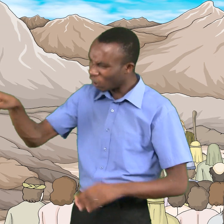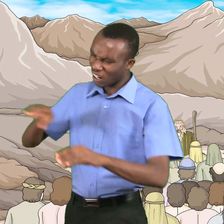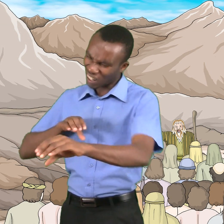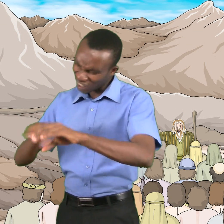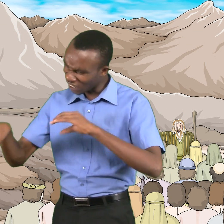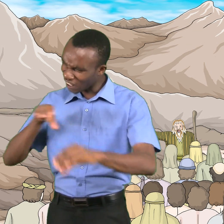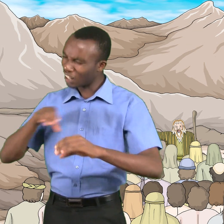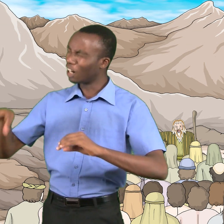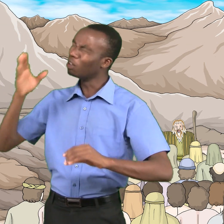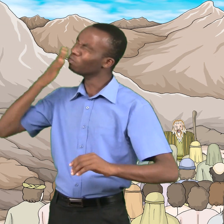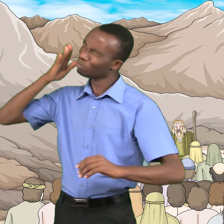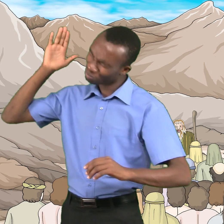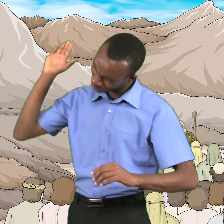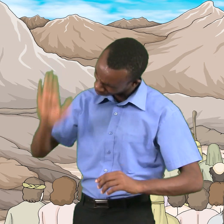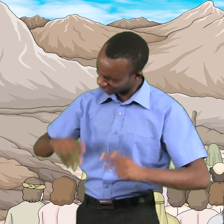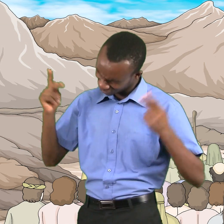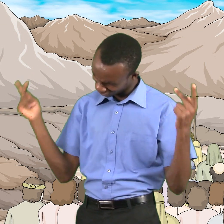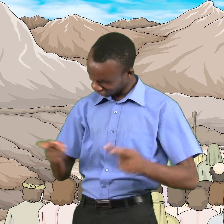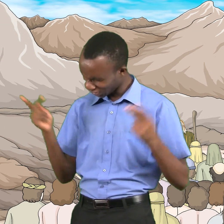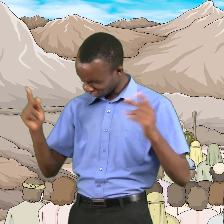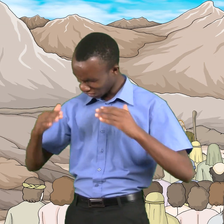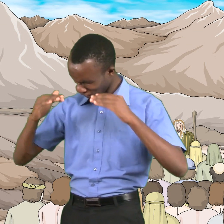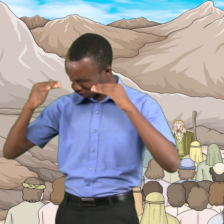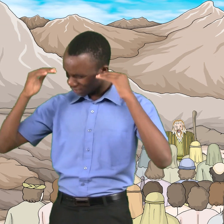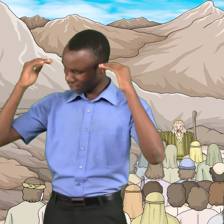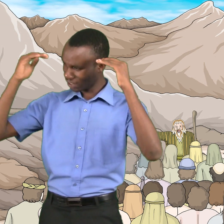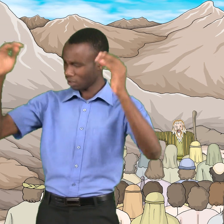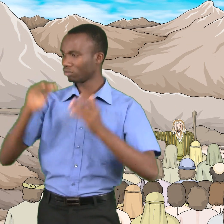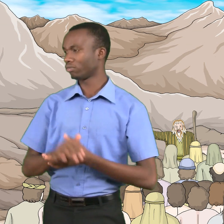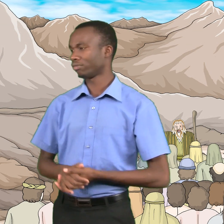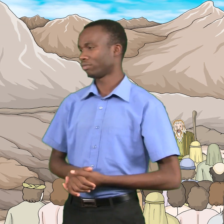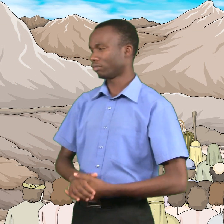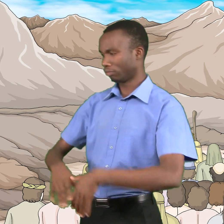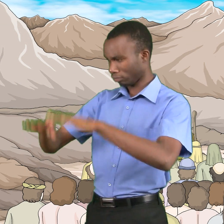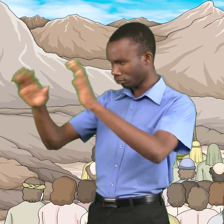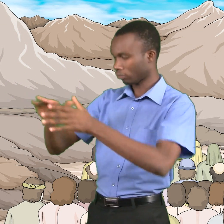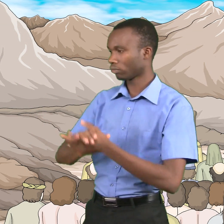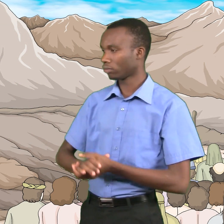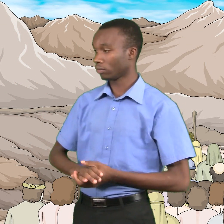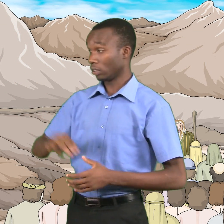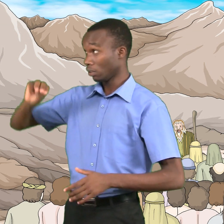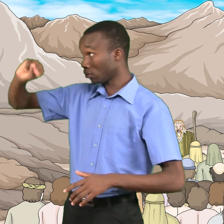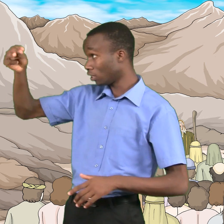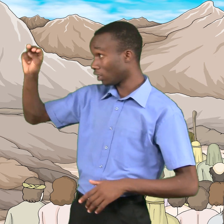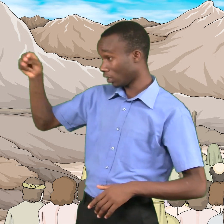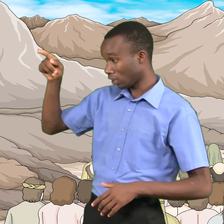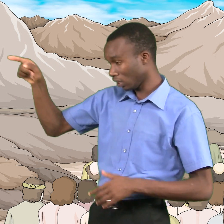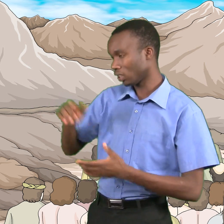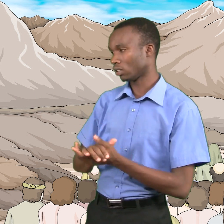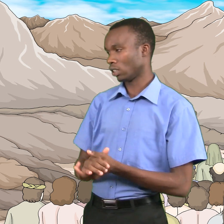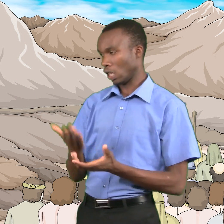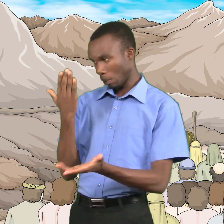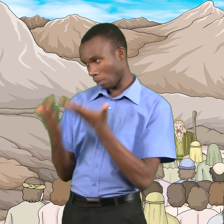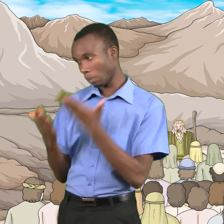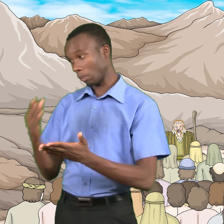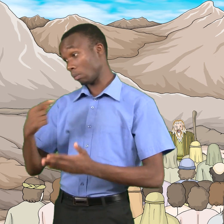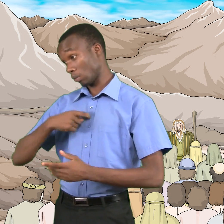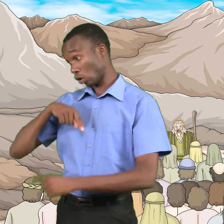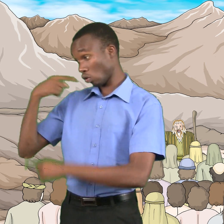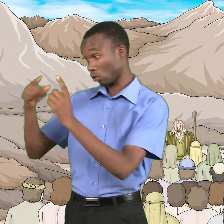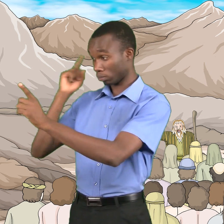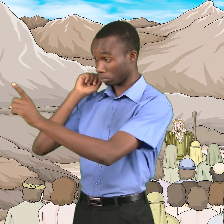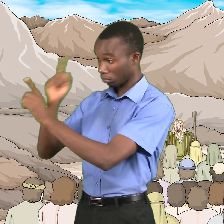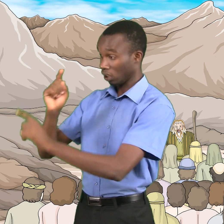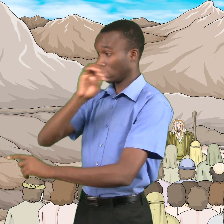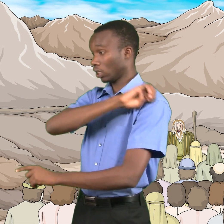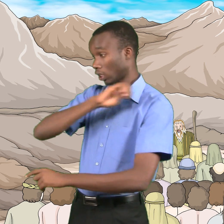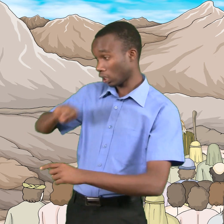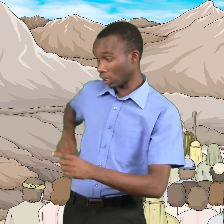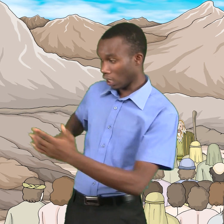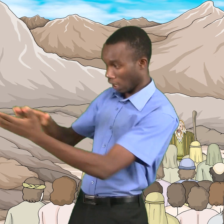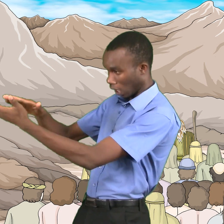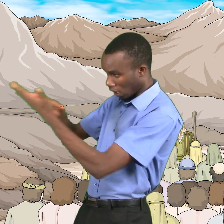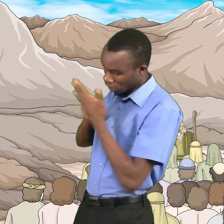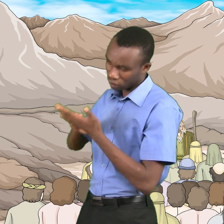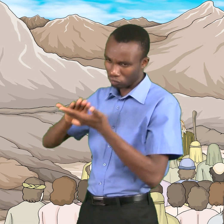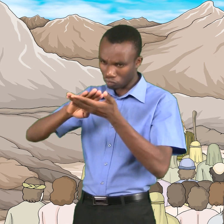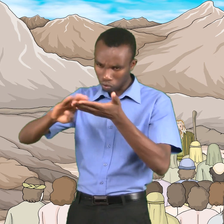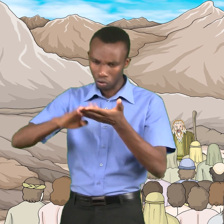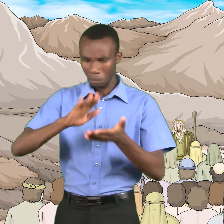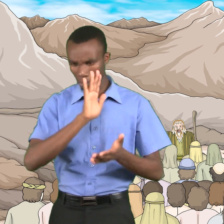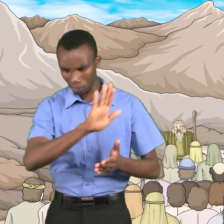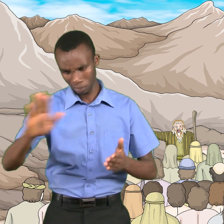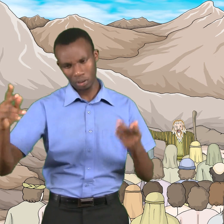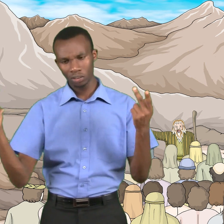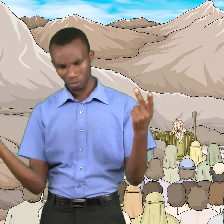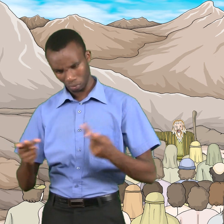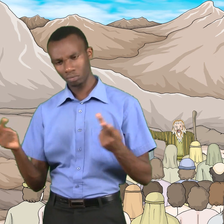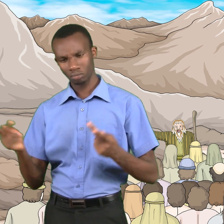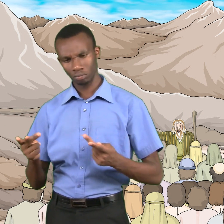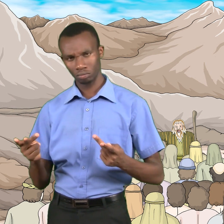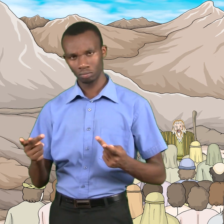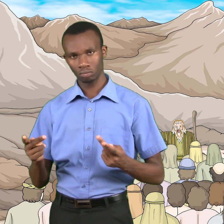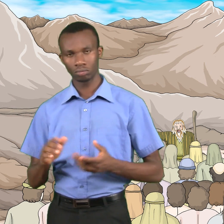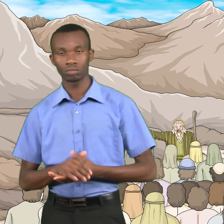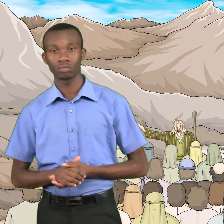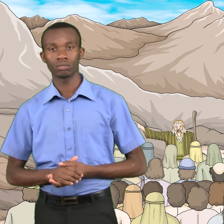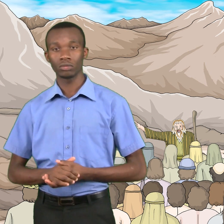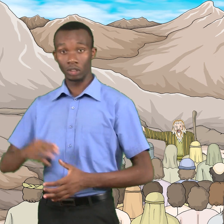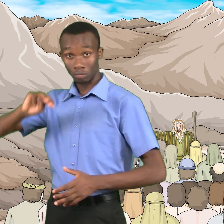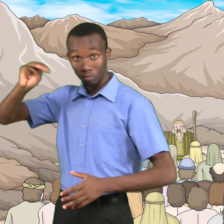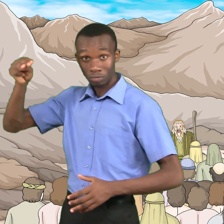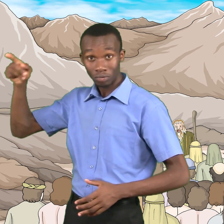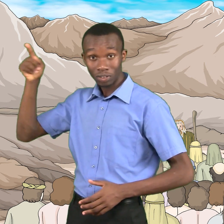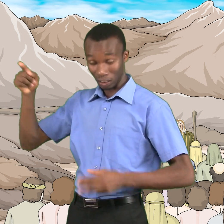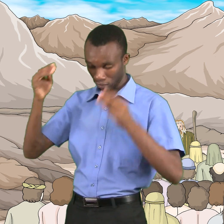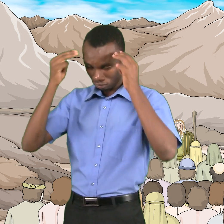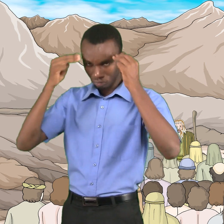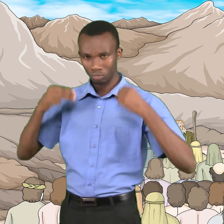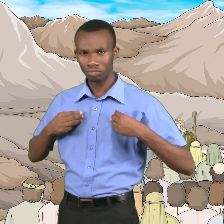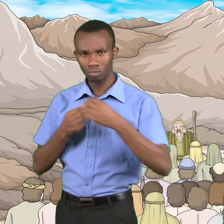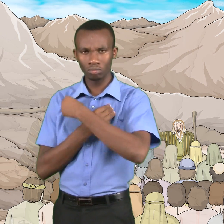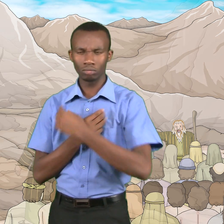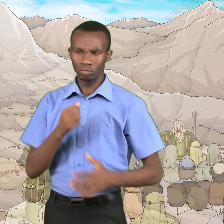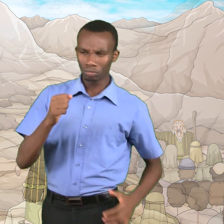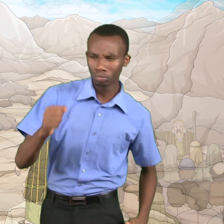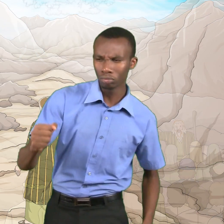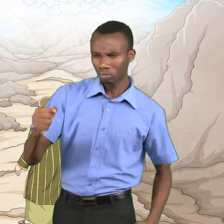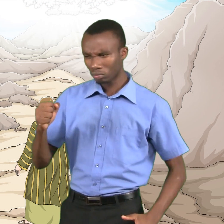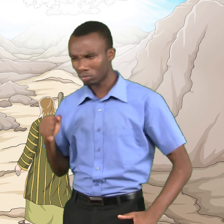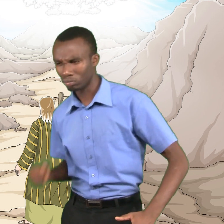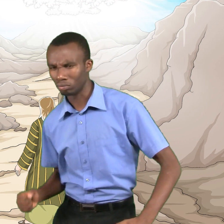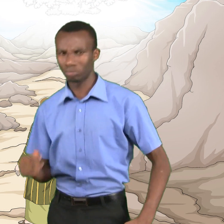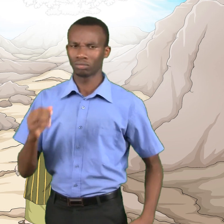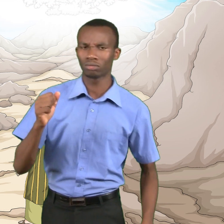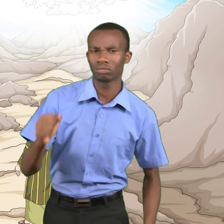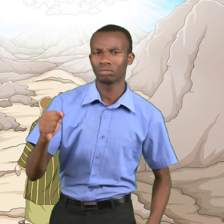The next day Moses said to the people, “You have committed a great sin. Now I will go up to the LORD; perhaps I can make atonement for your sin.”